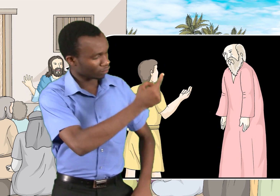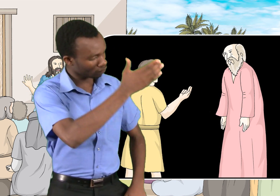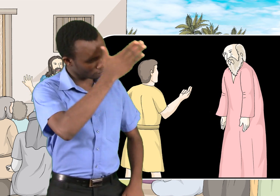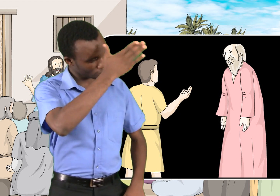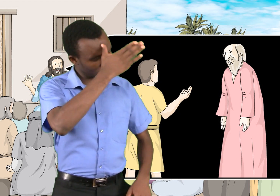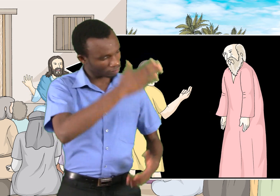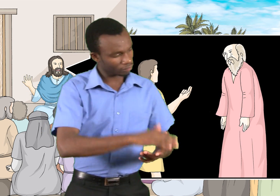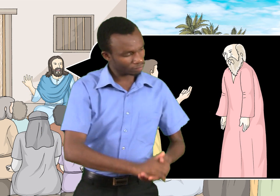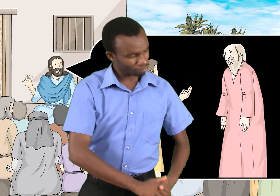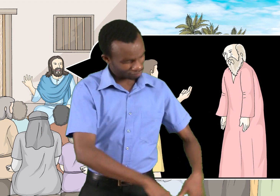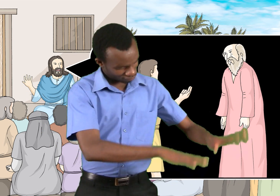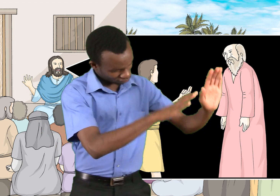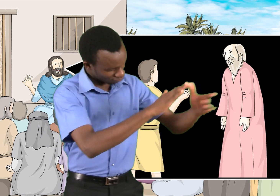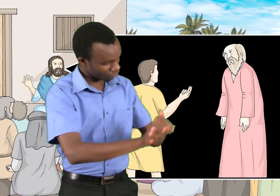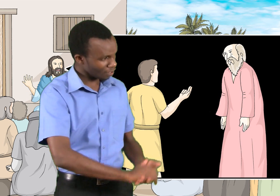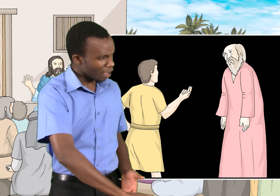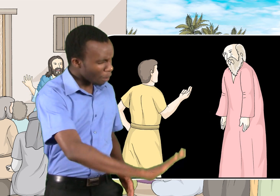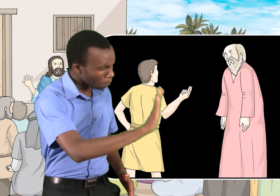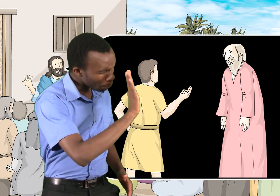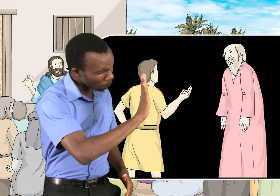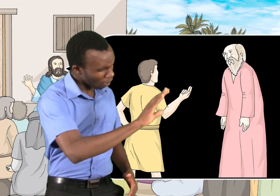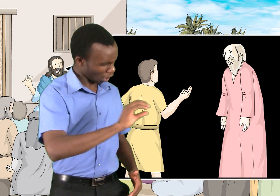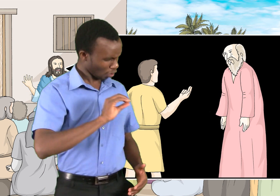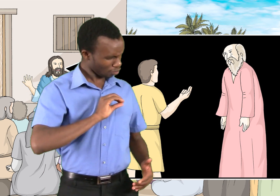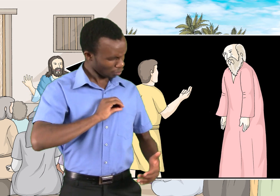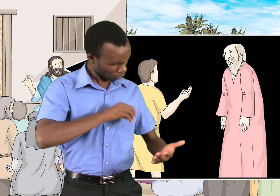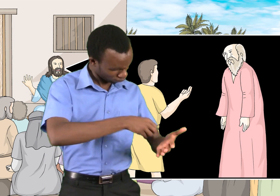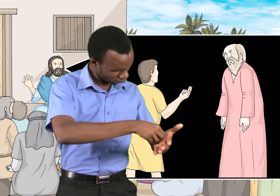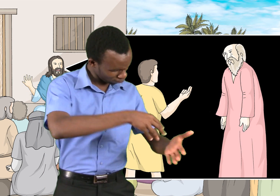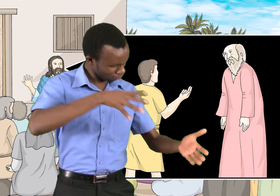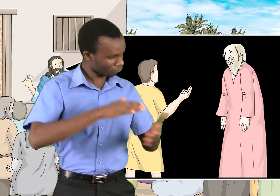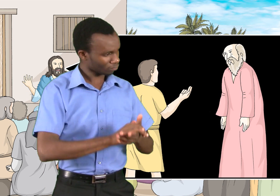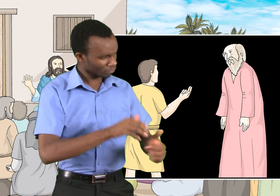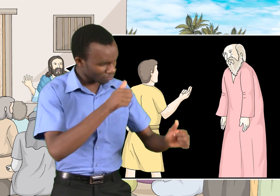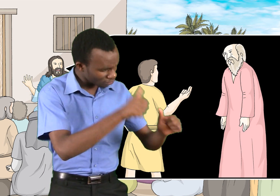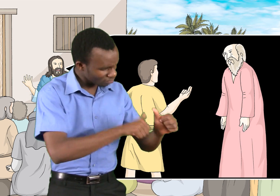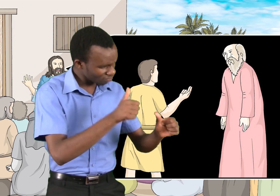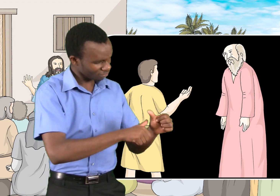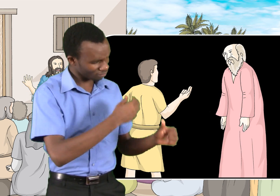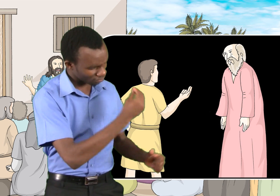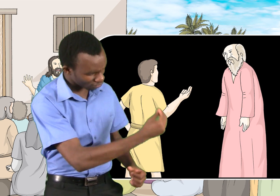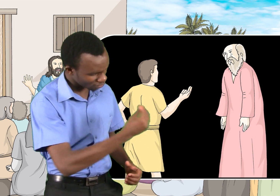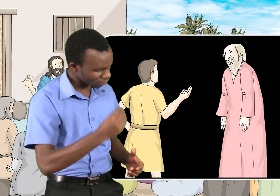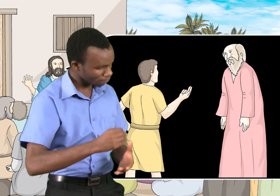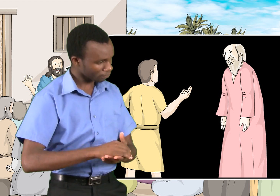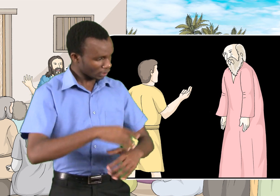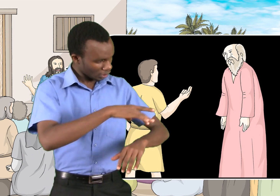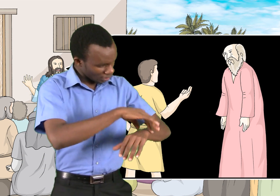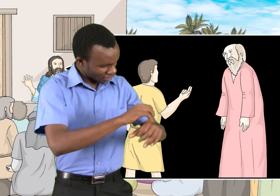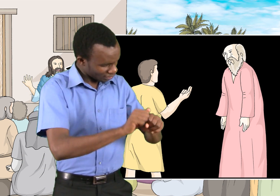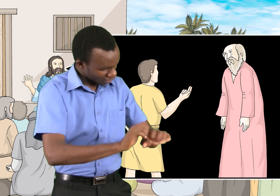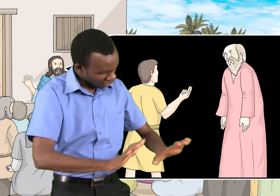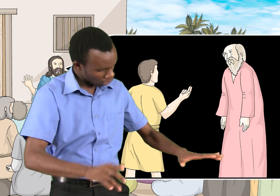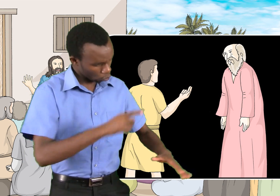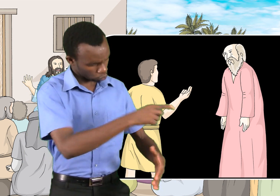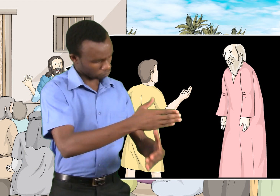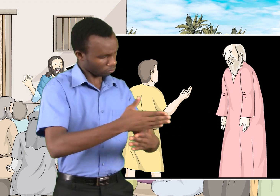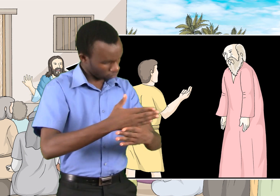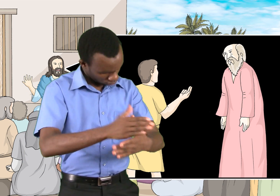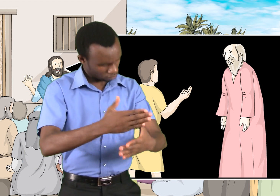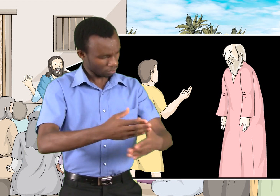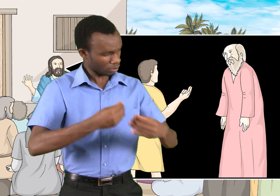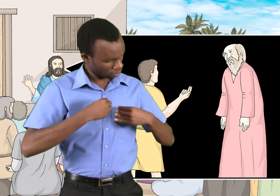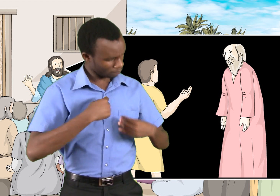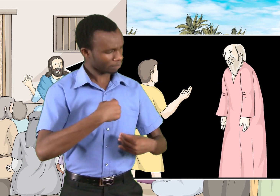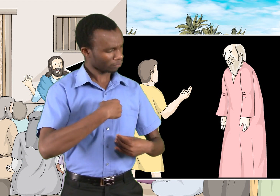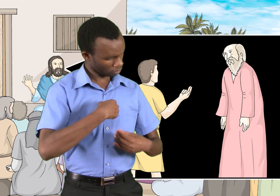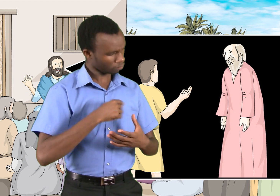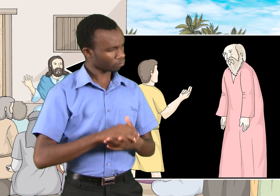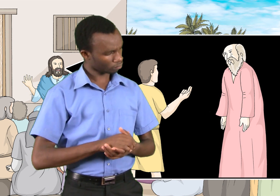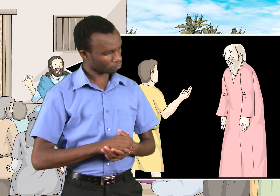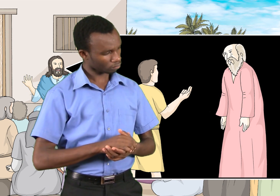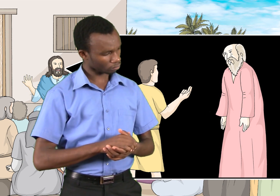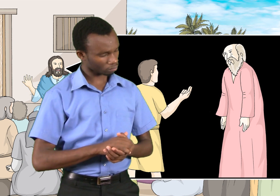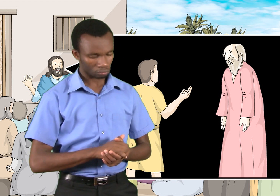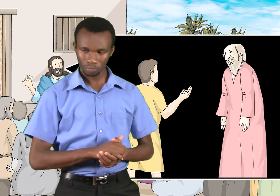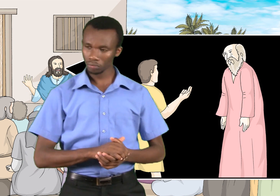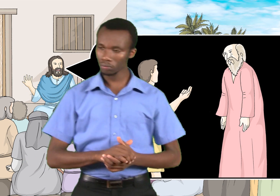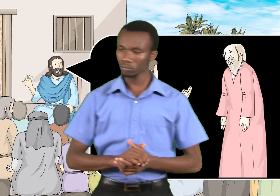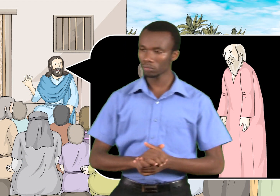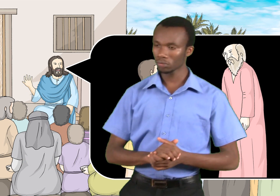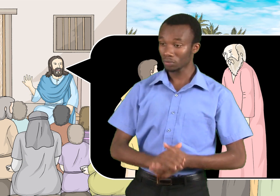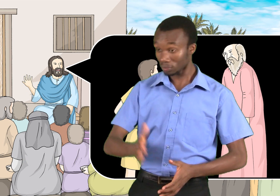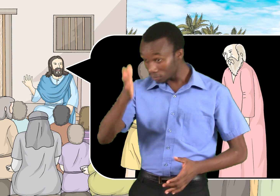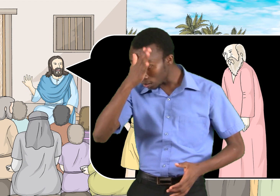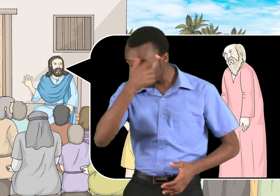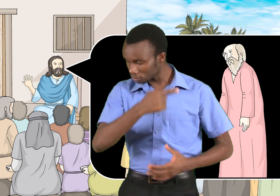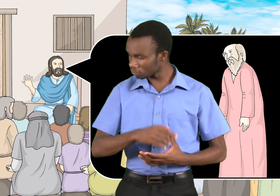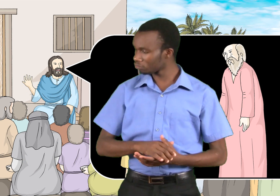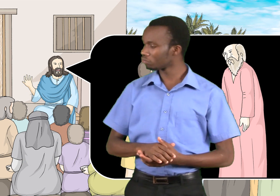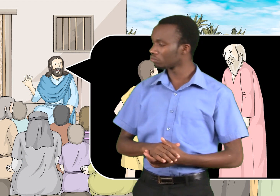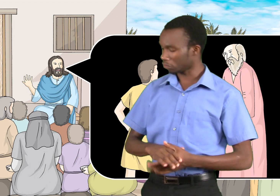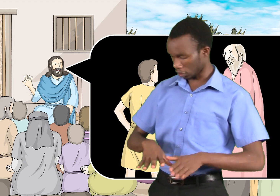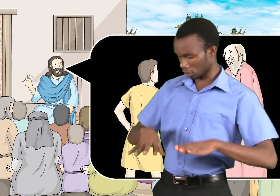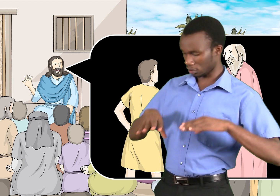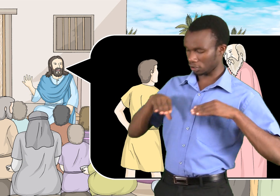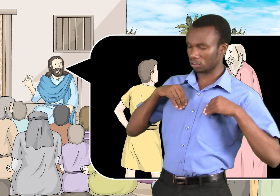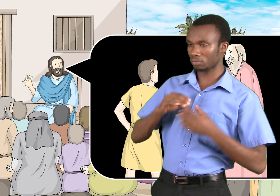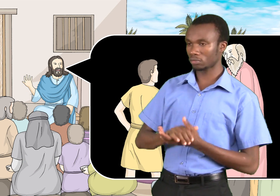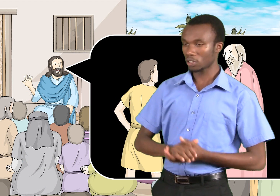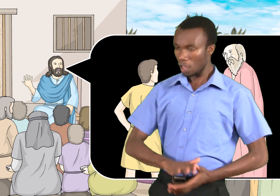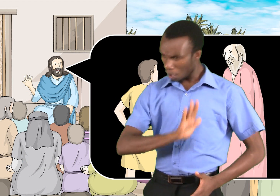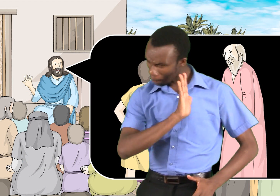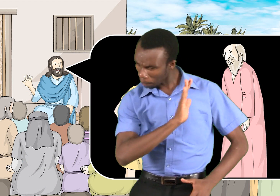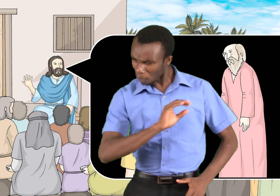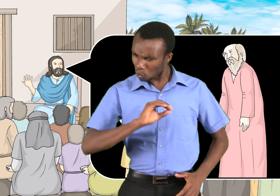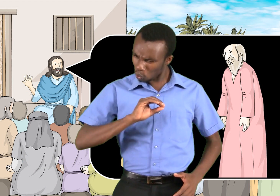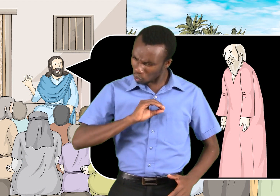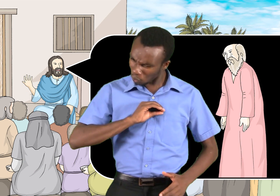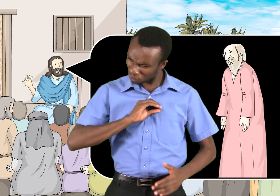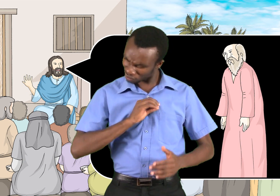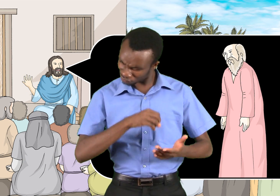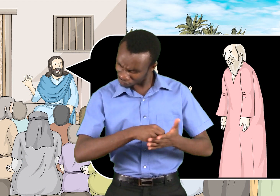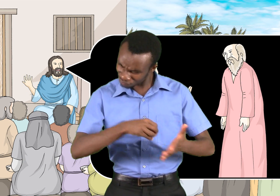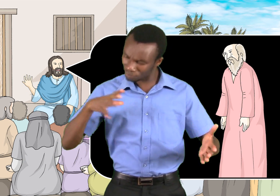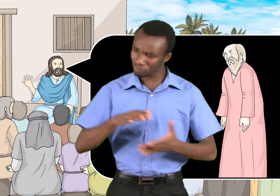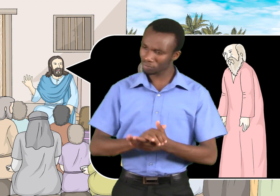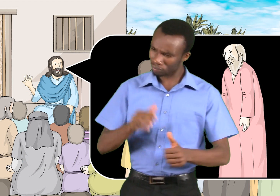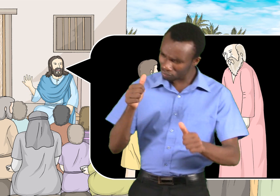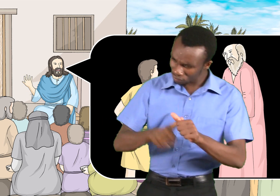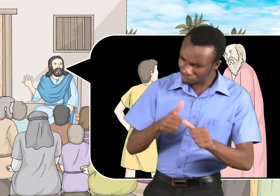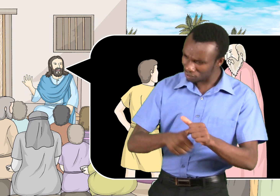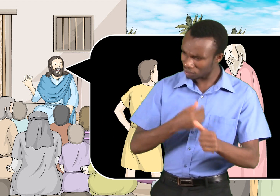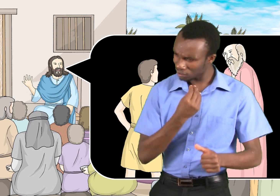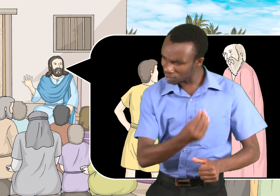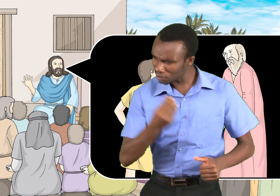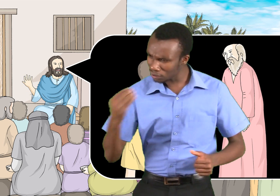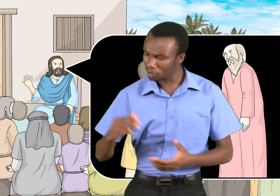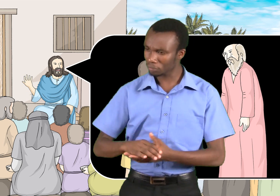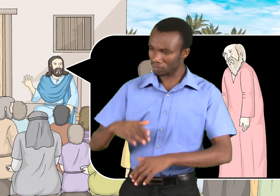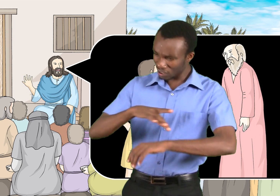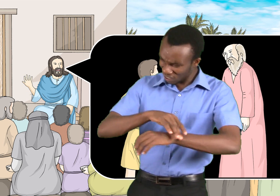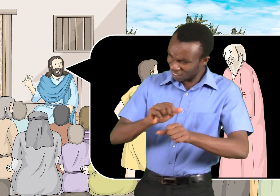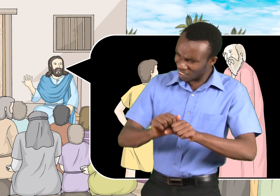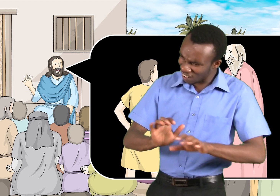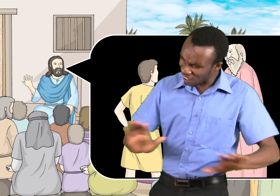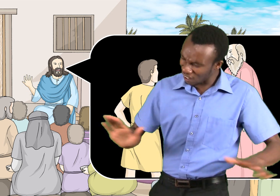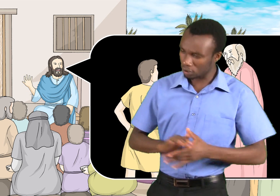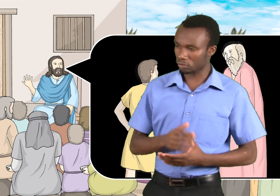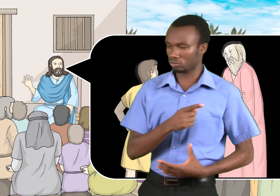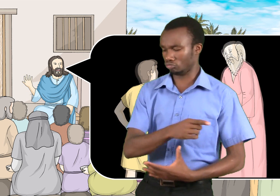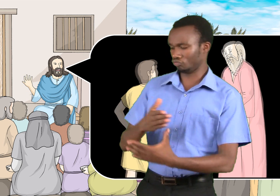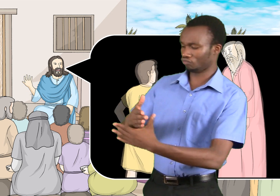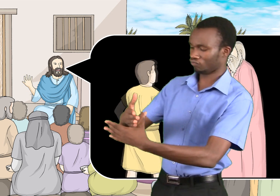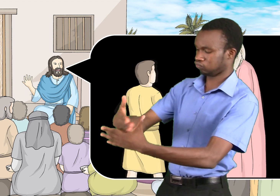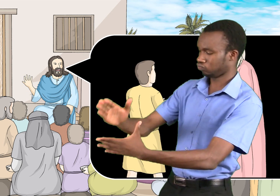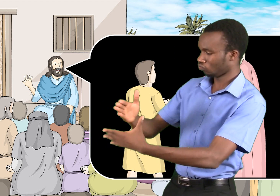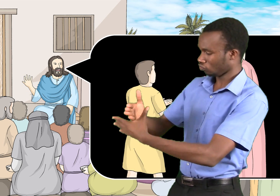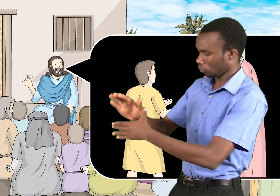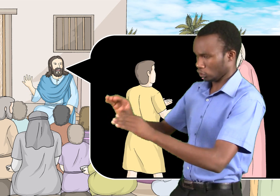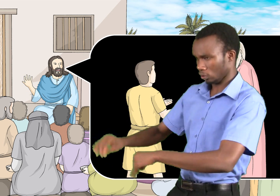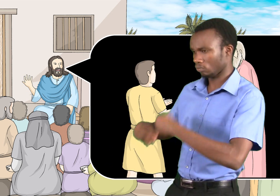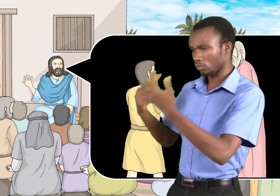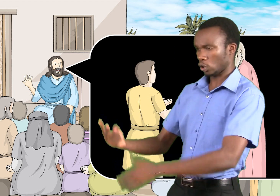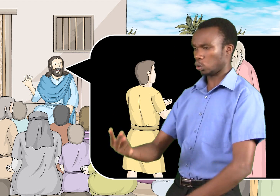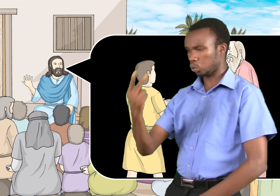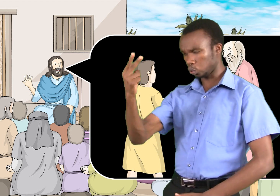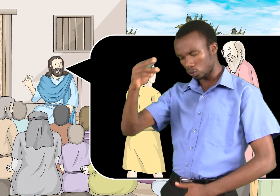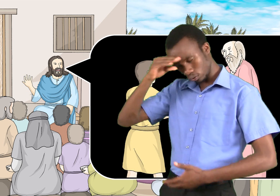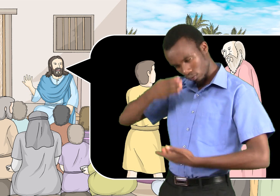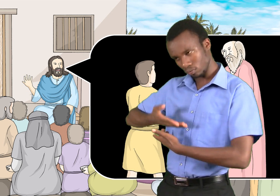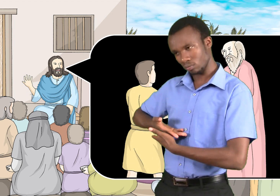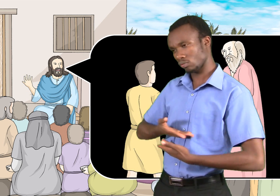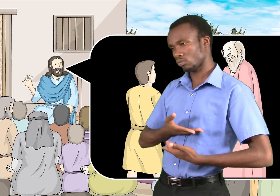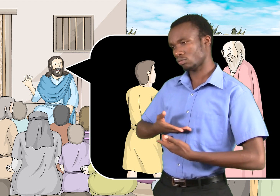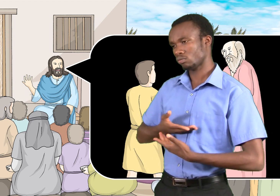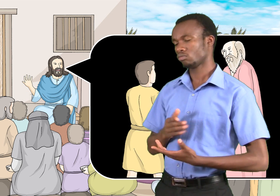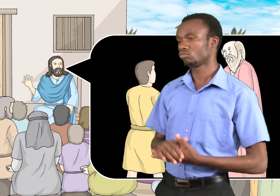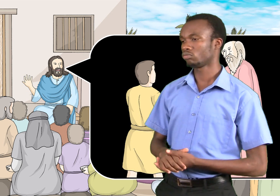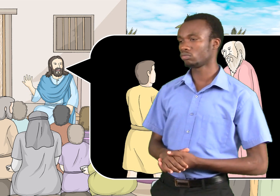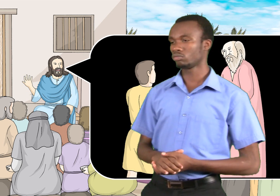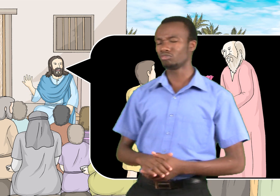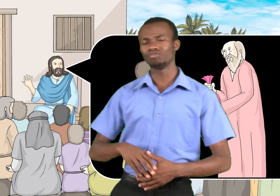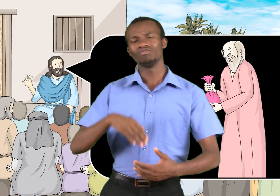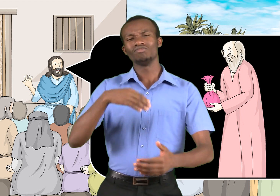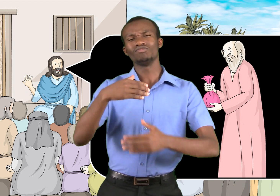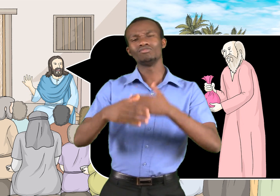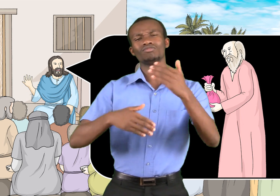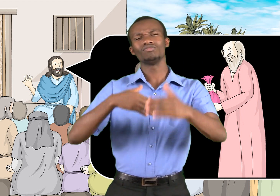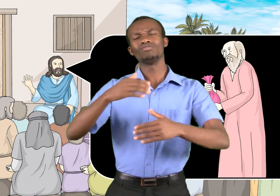The younger son said to him, ‘Father, give me my share of the estate.’